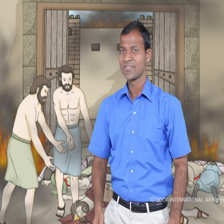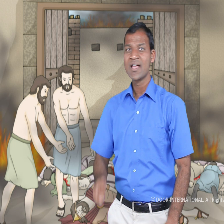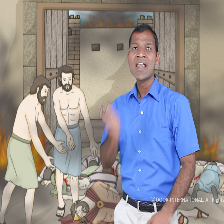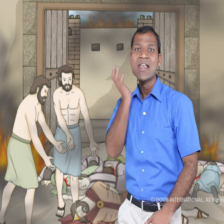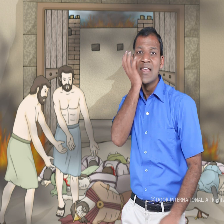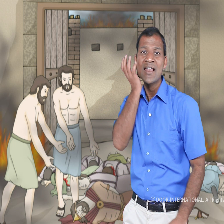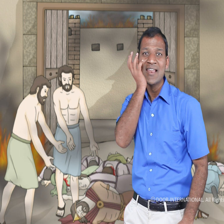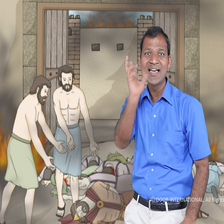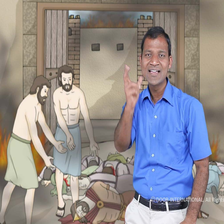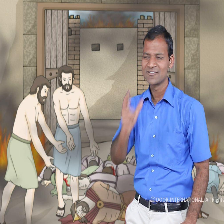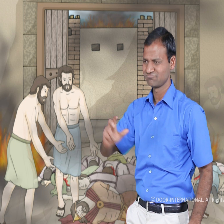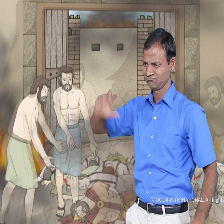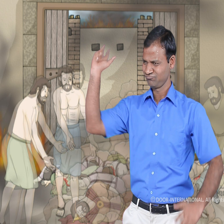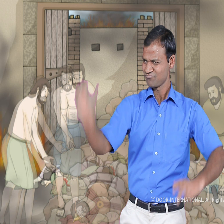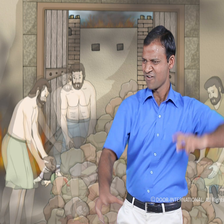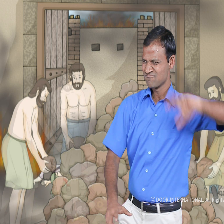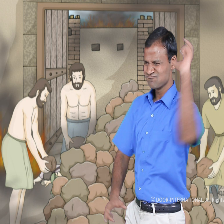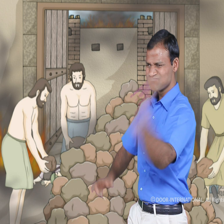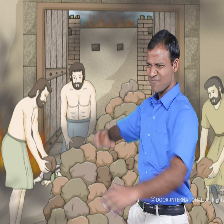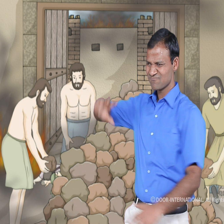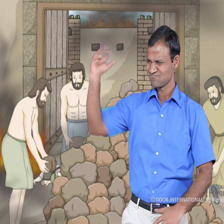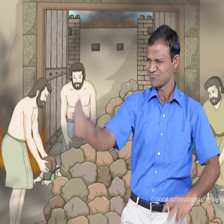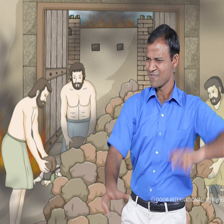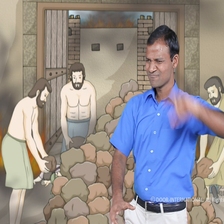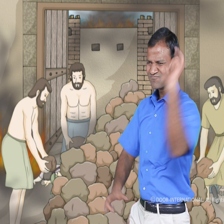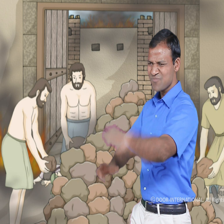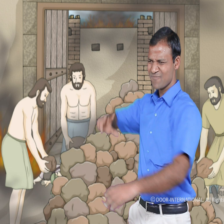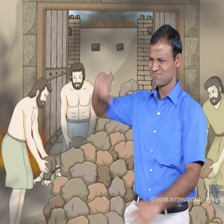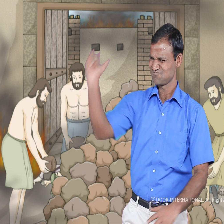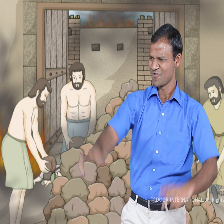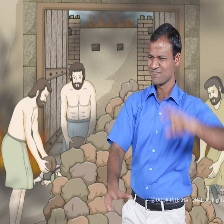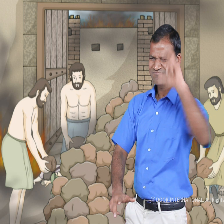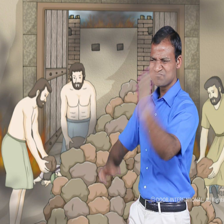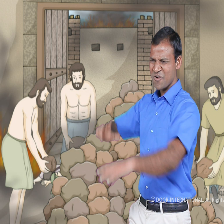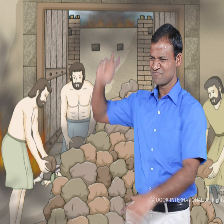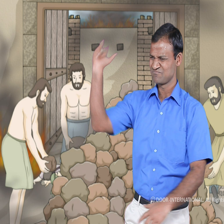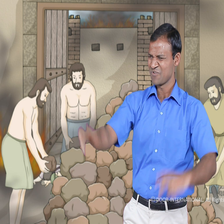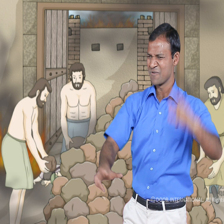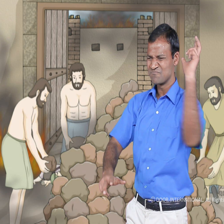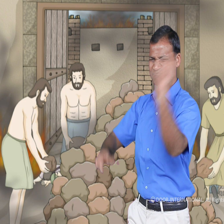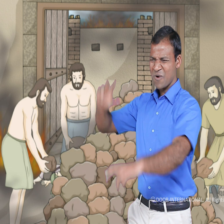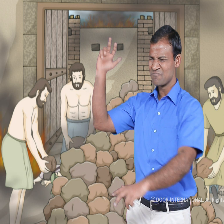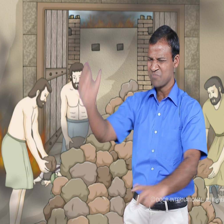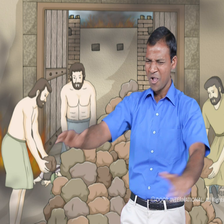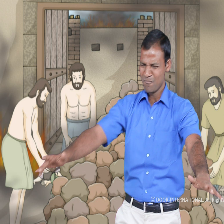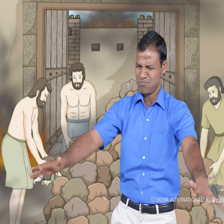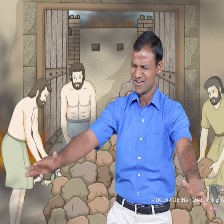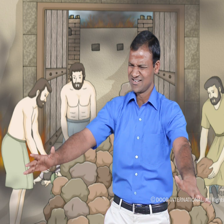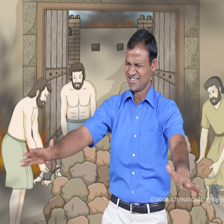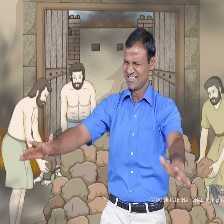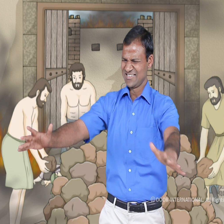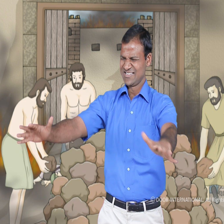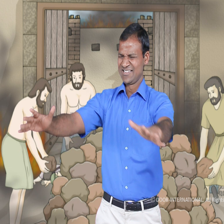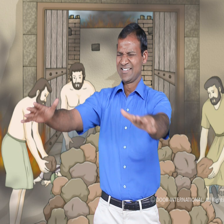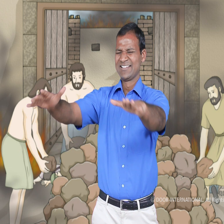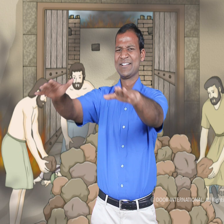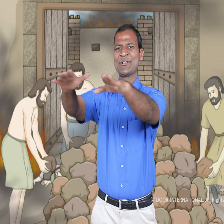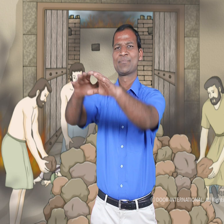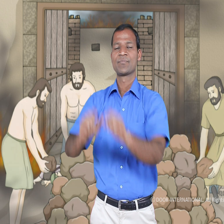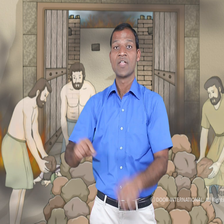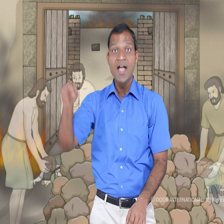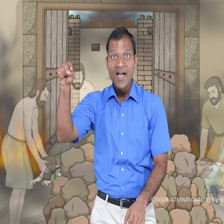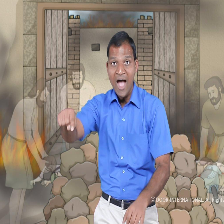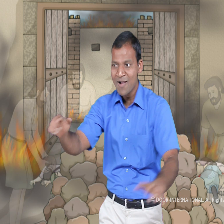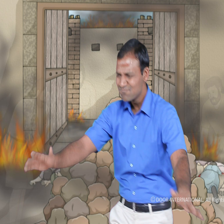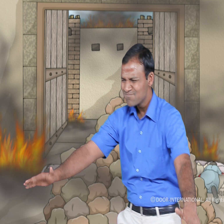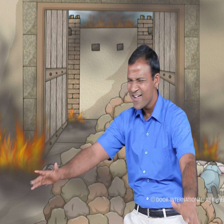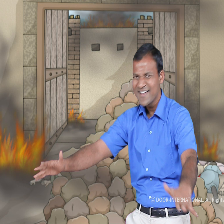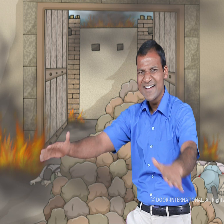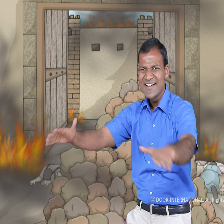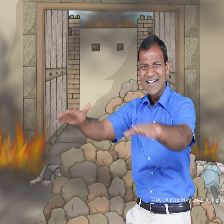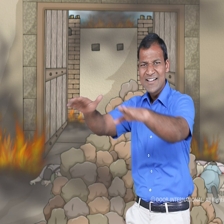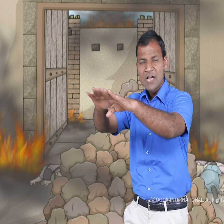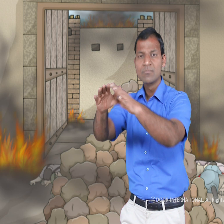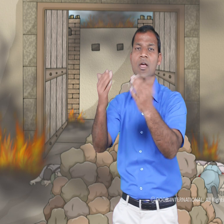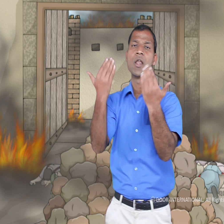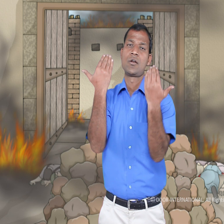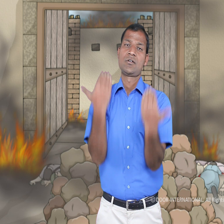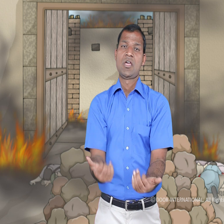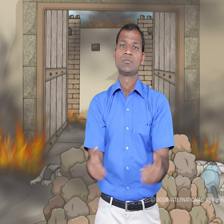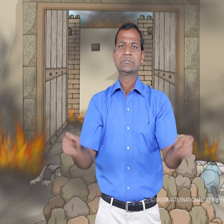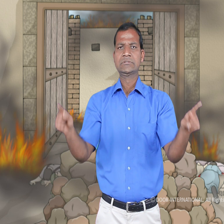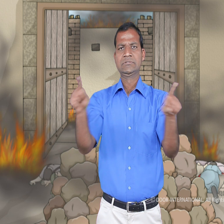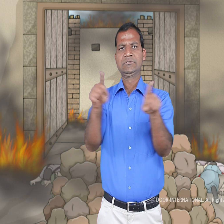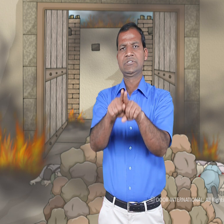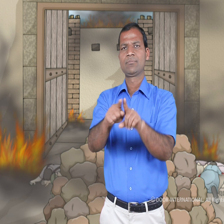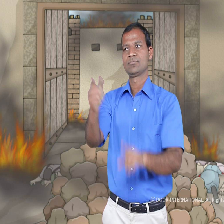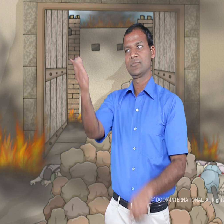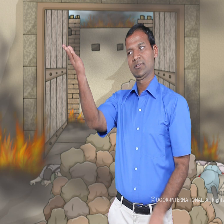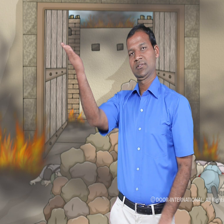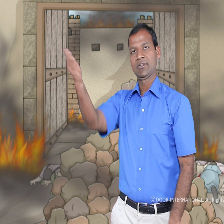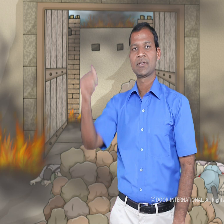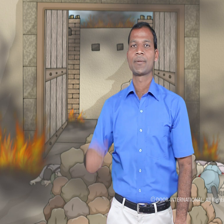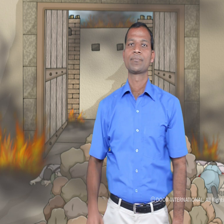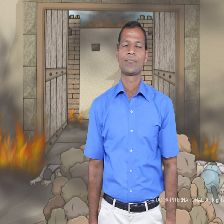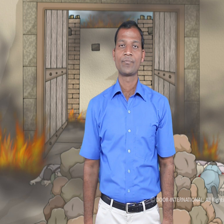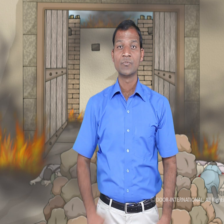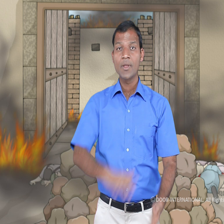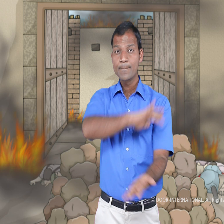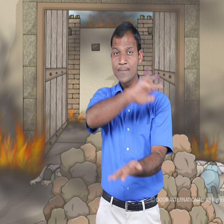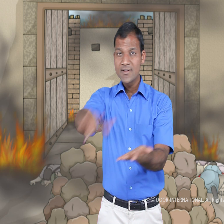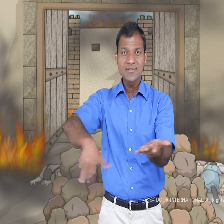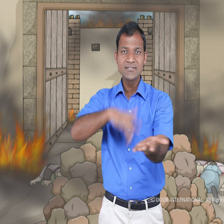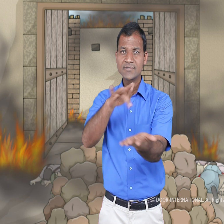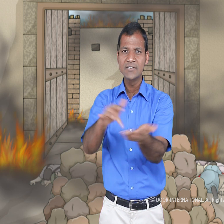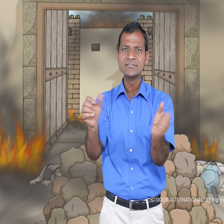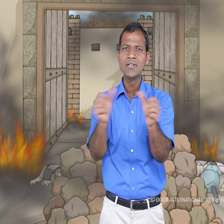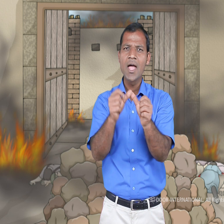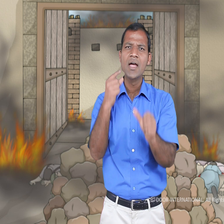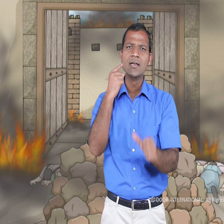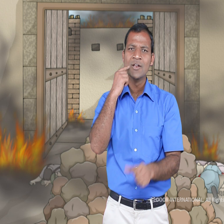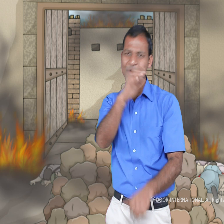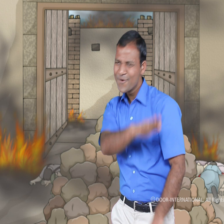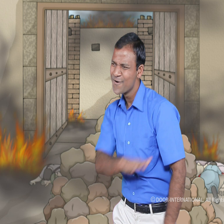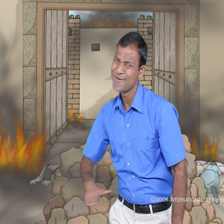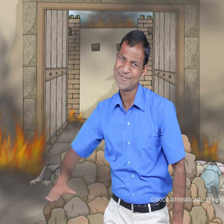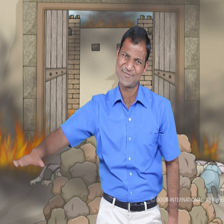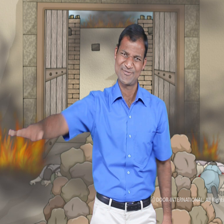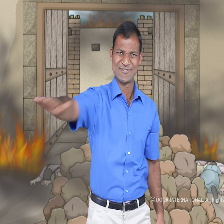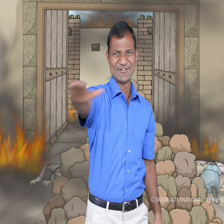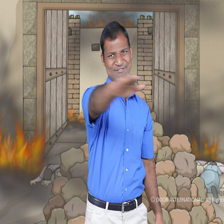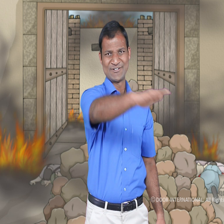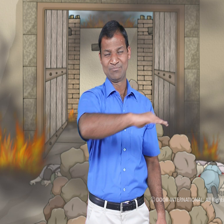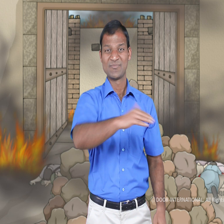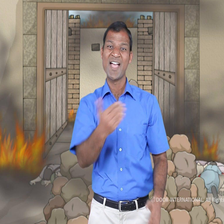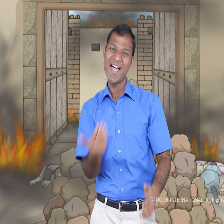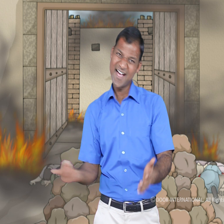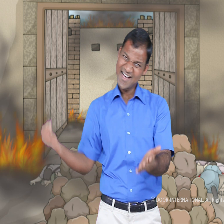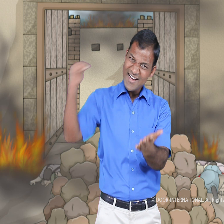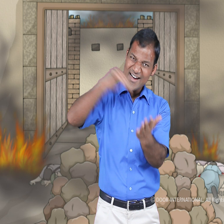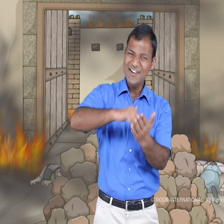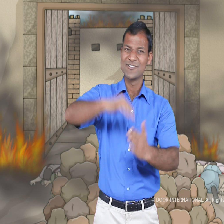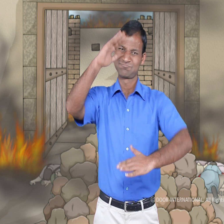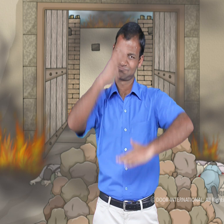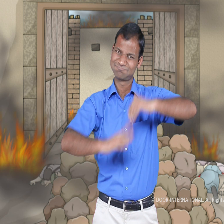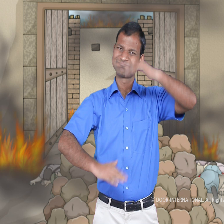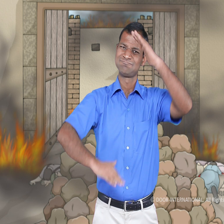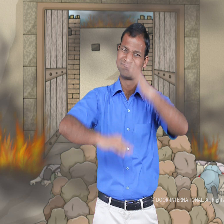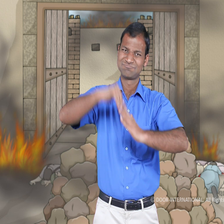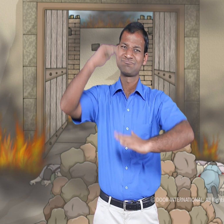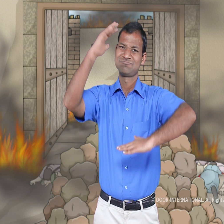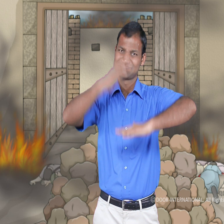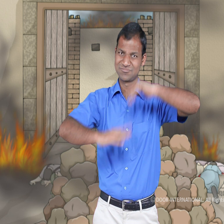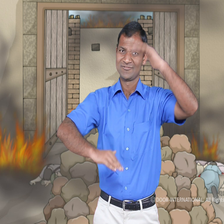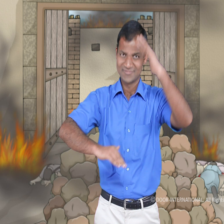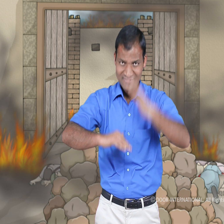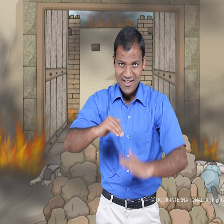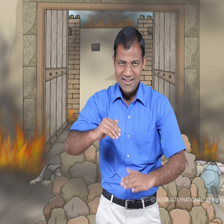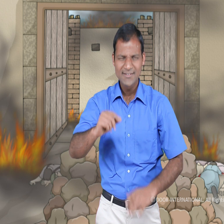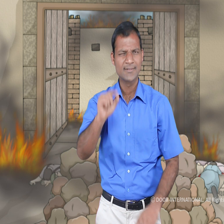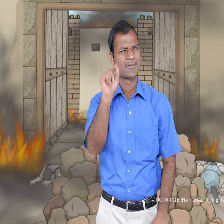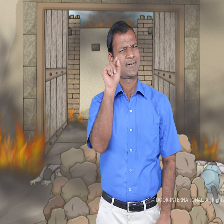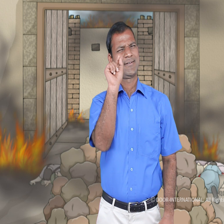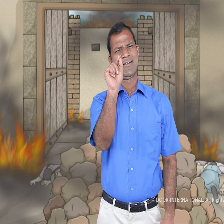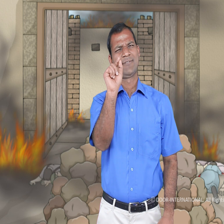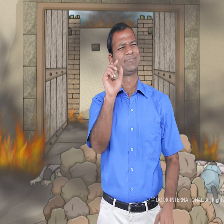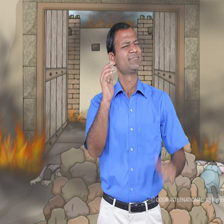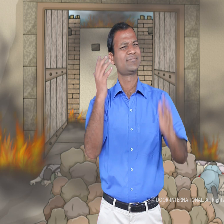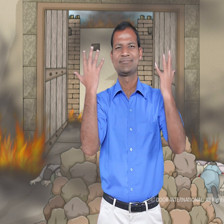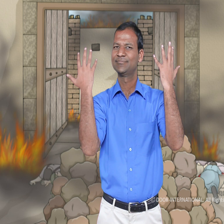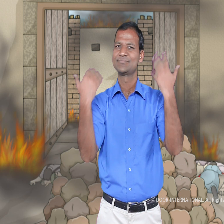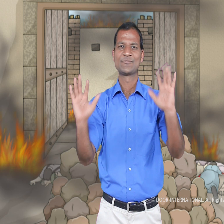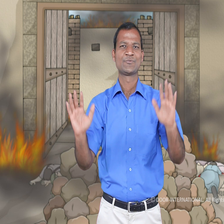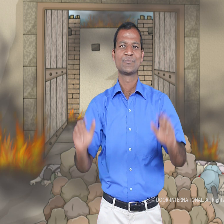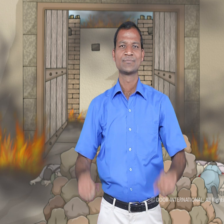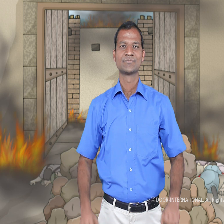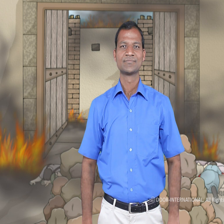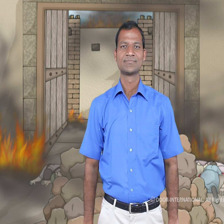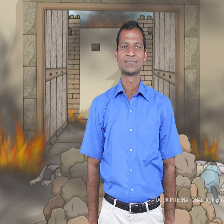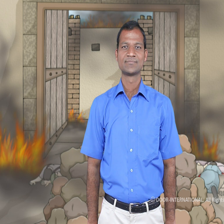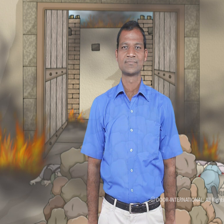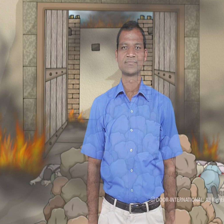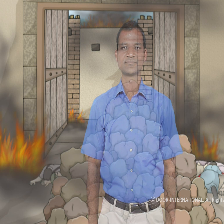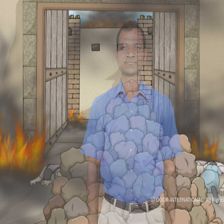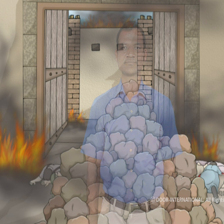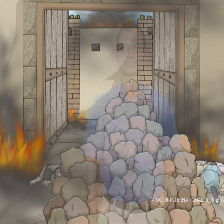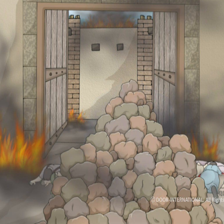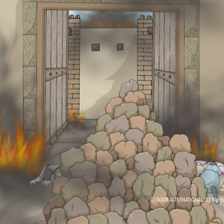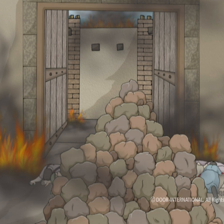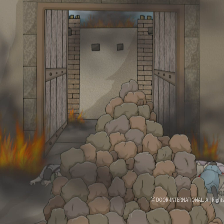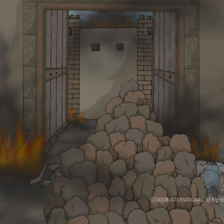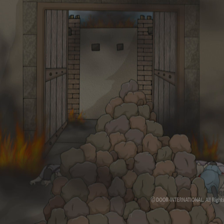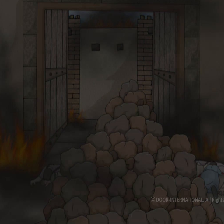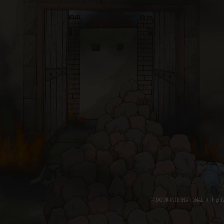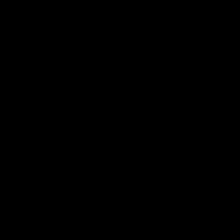And over it they raised a large pile of rocks, which remains to this day.